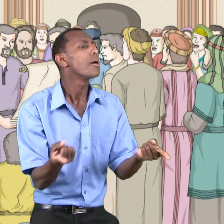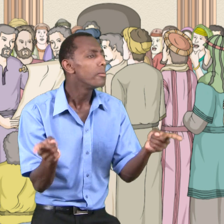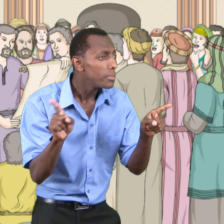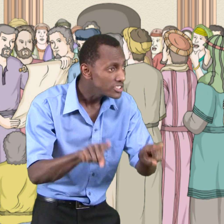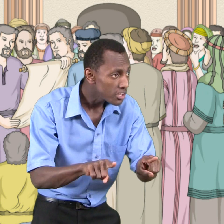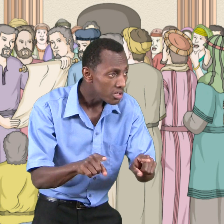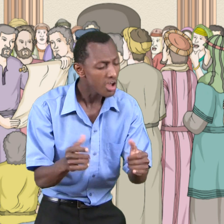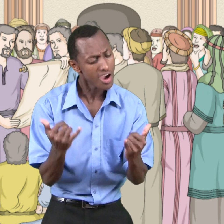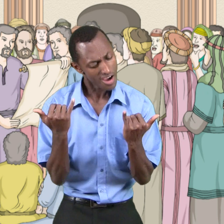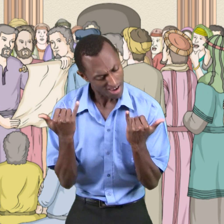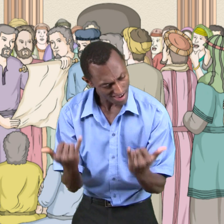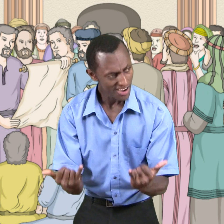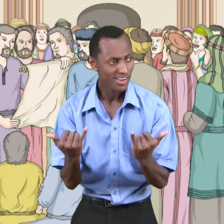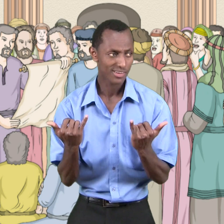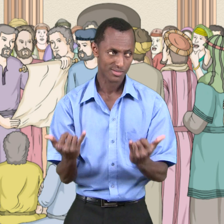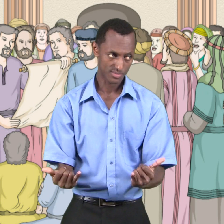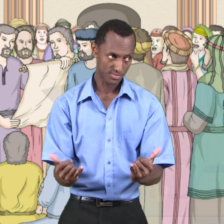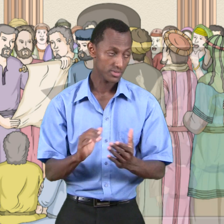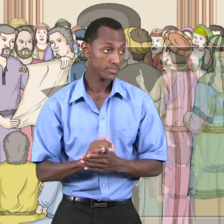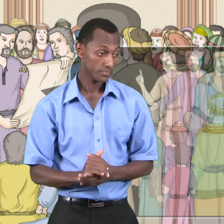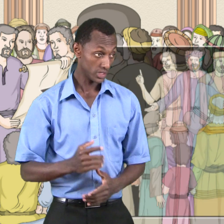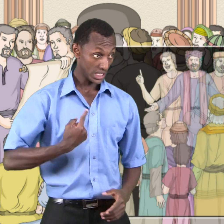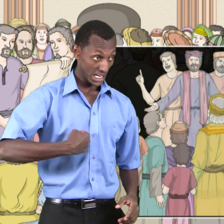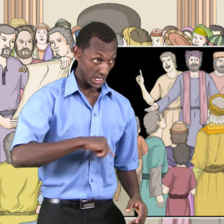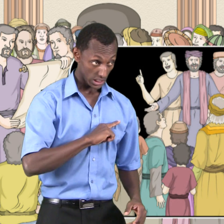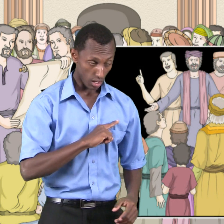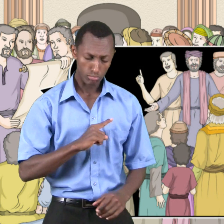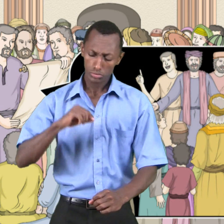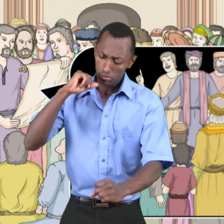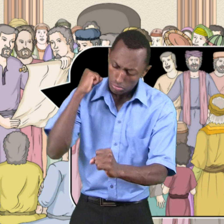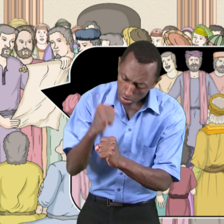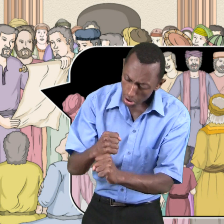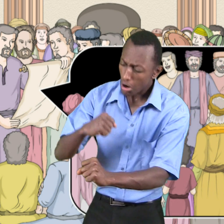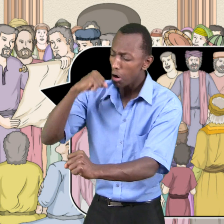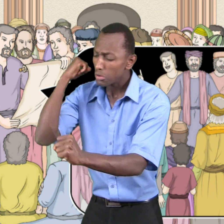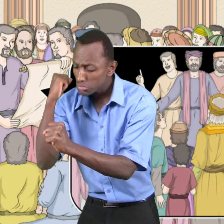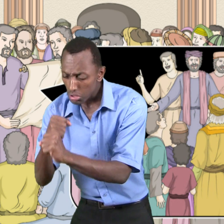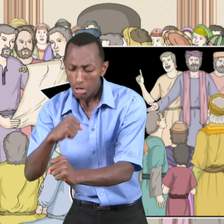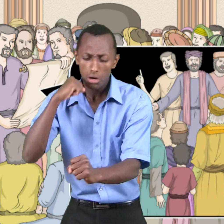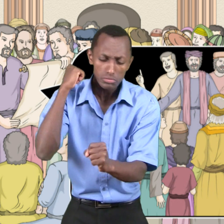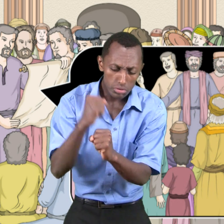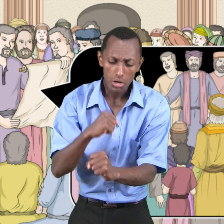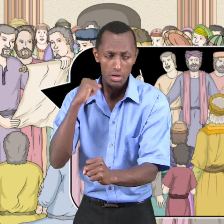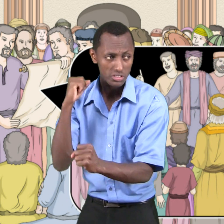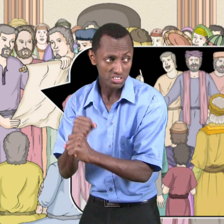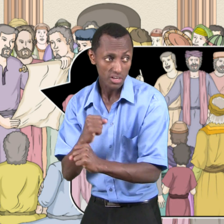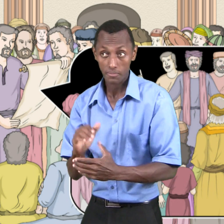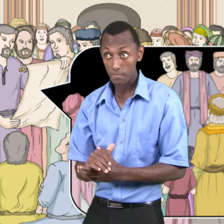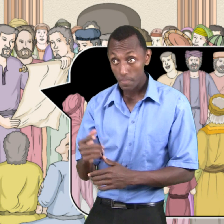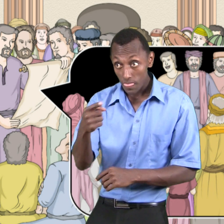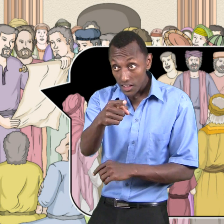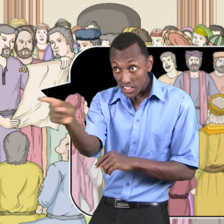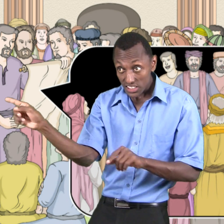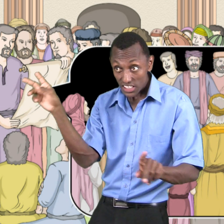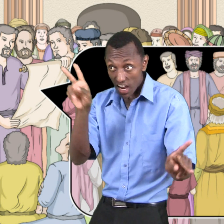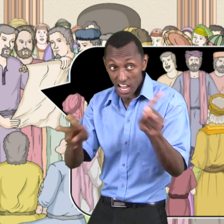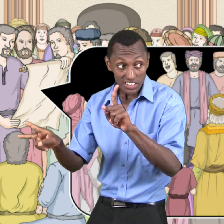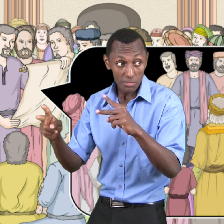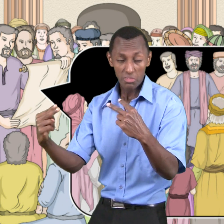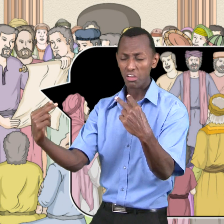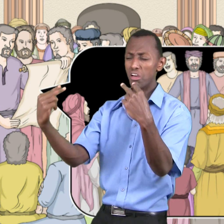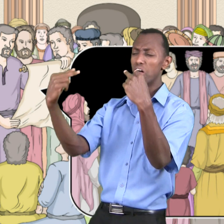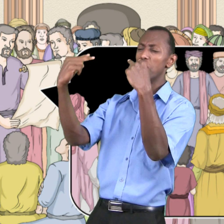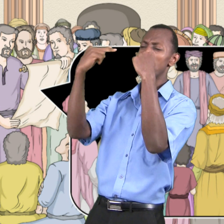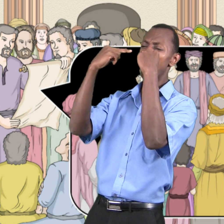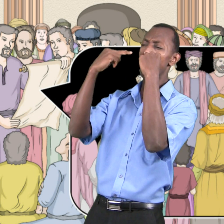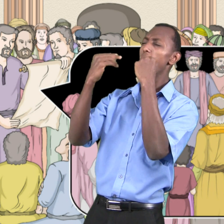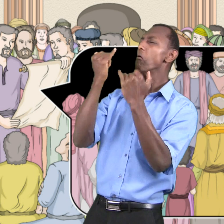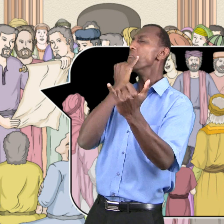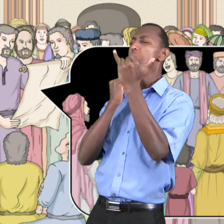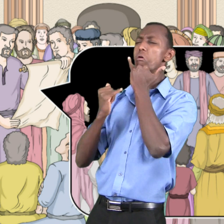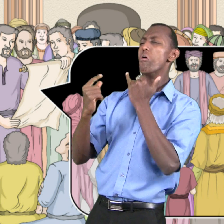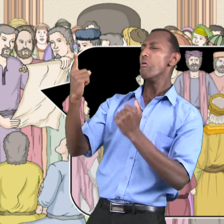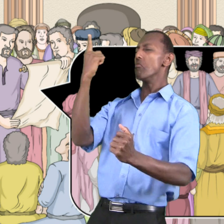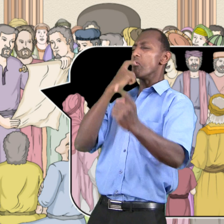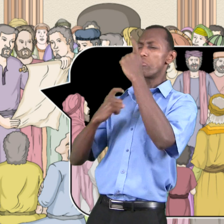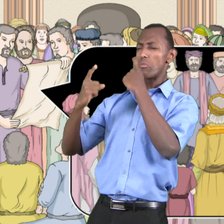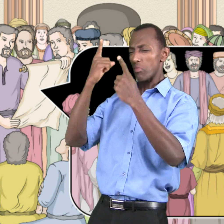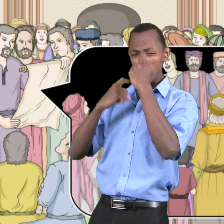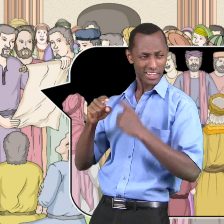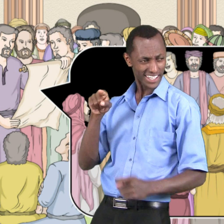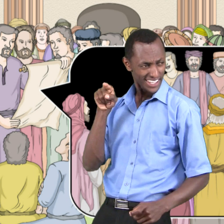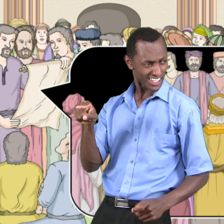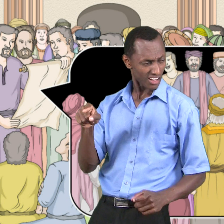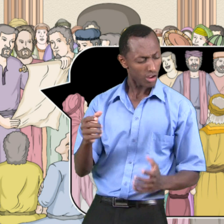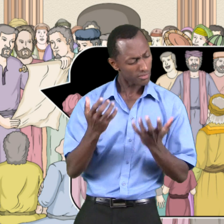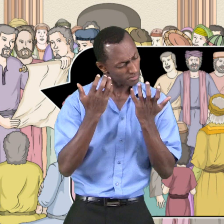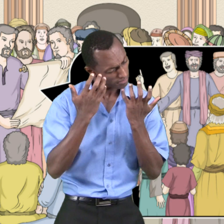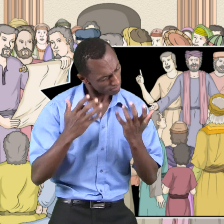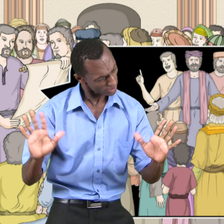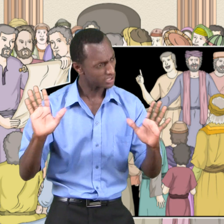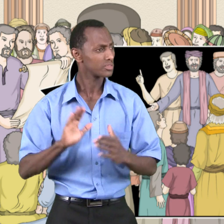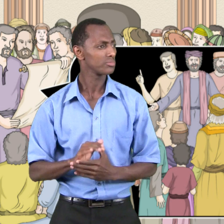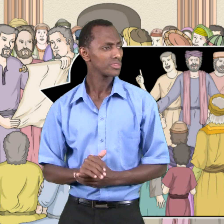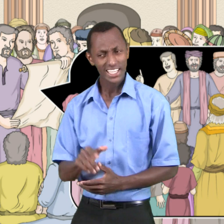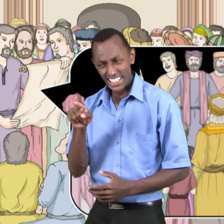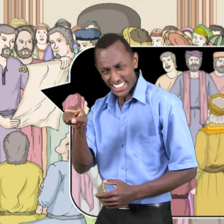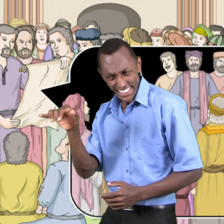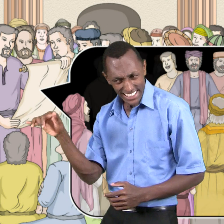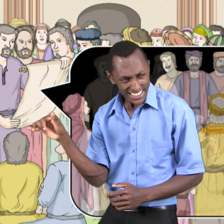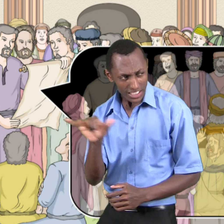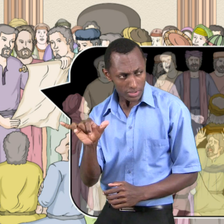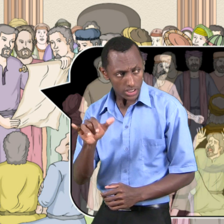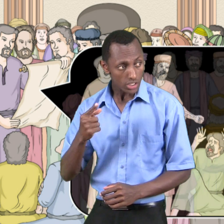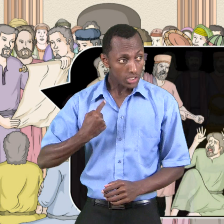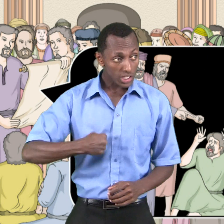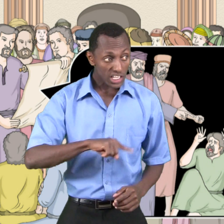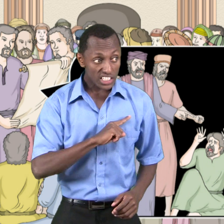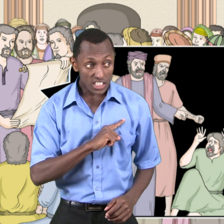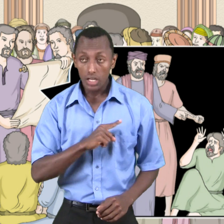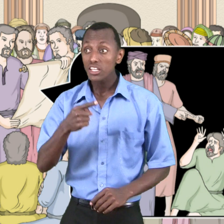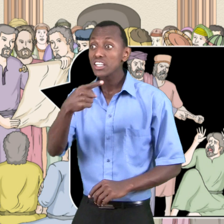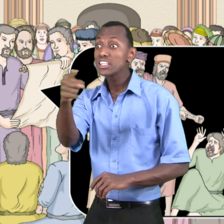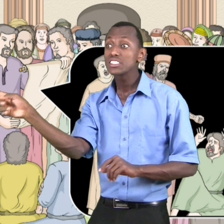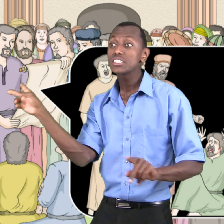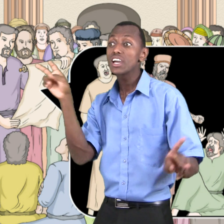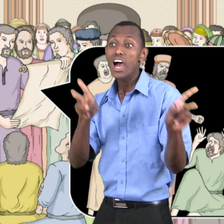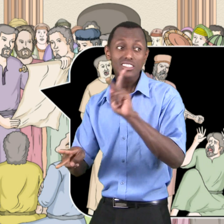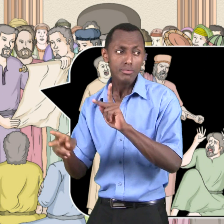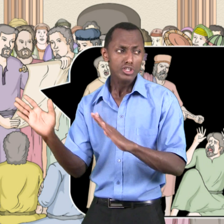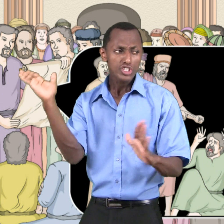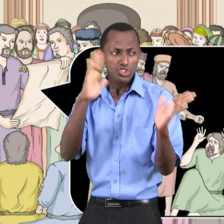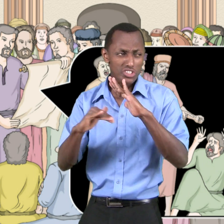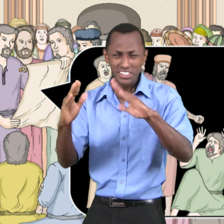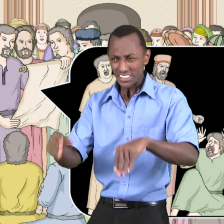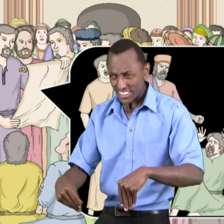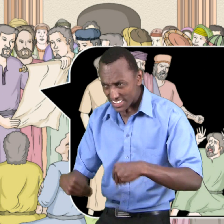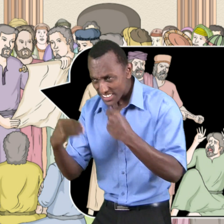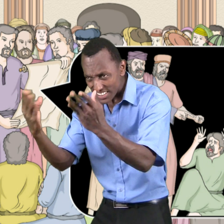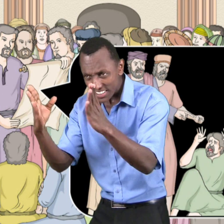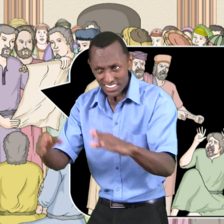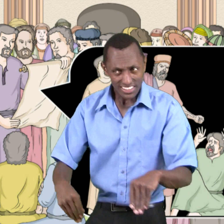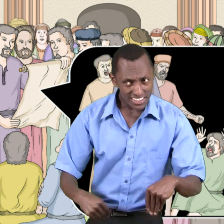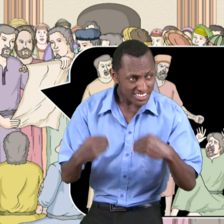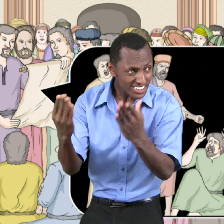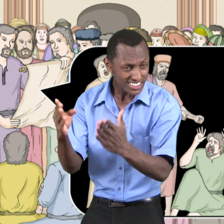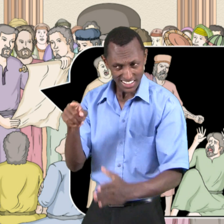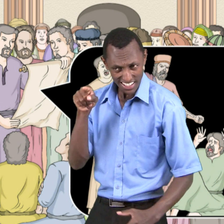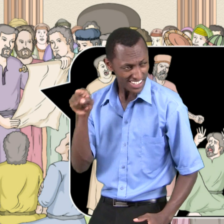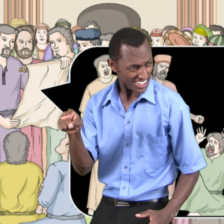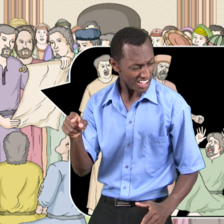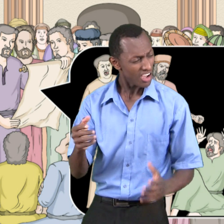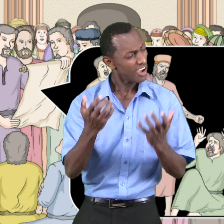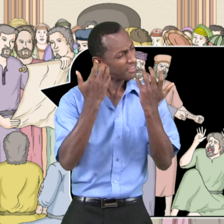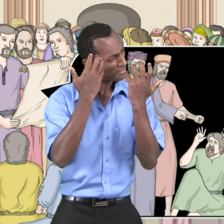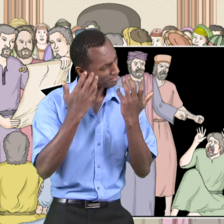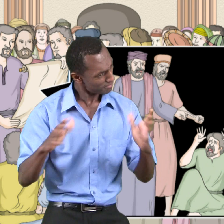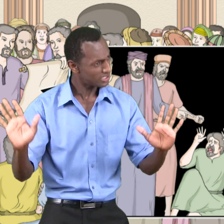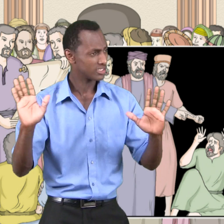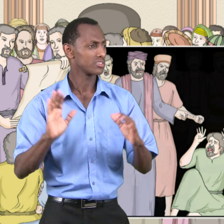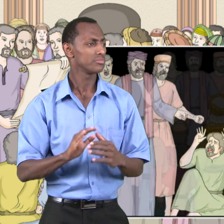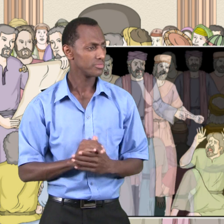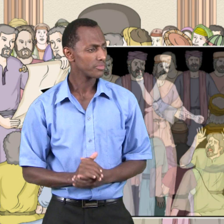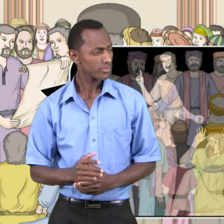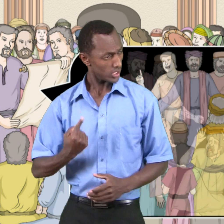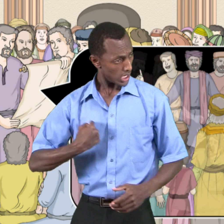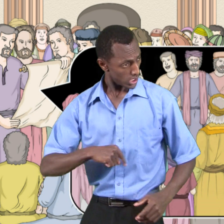We put no obstacle in anyone’s way, so that no one can discredit our ministry.